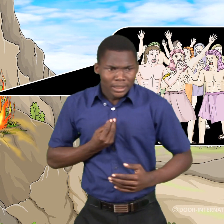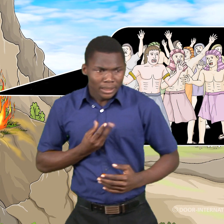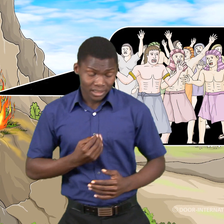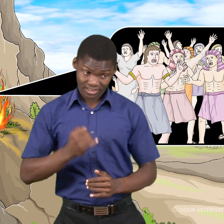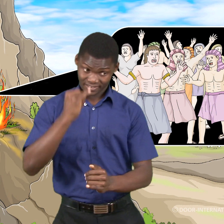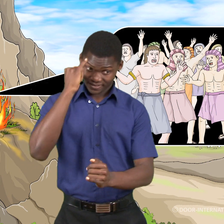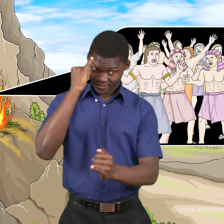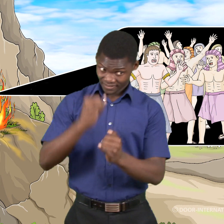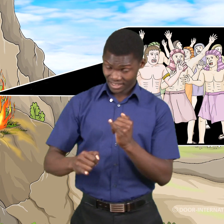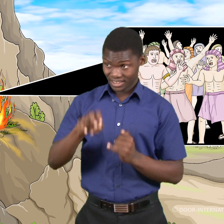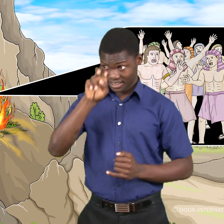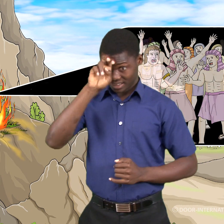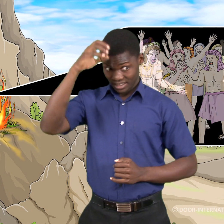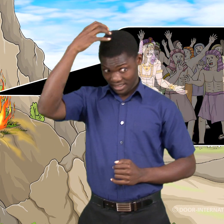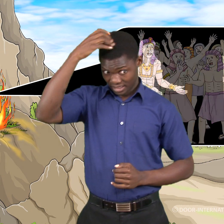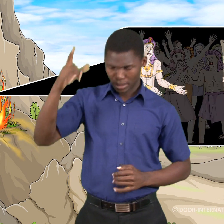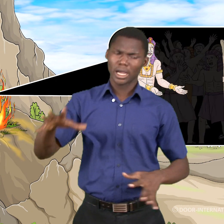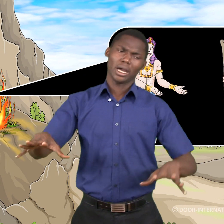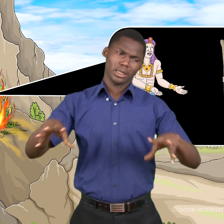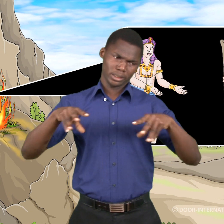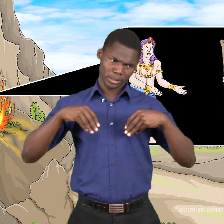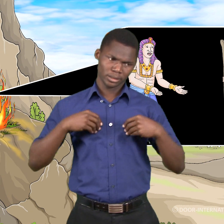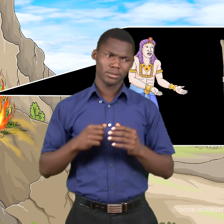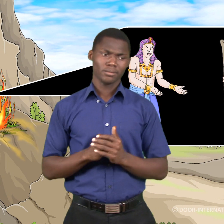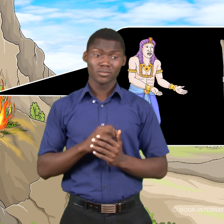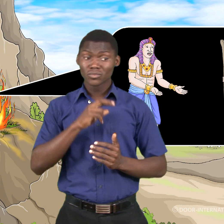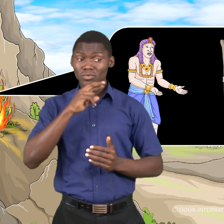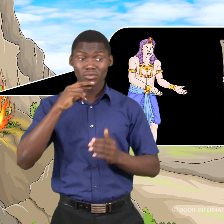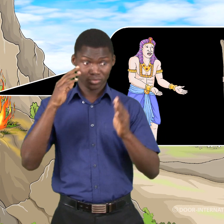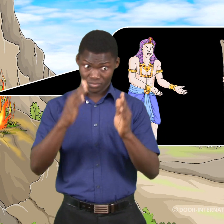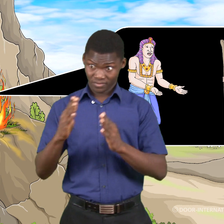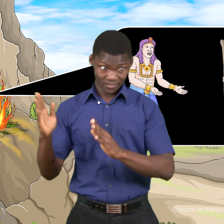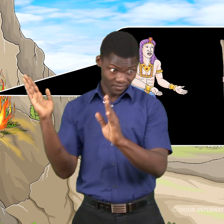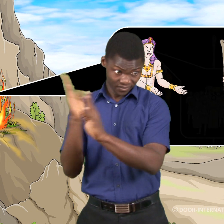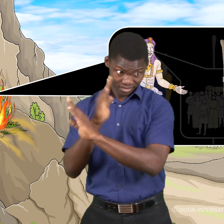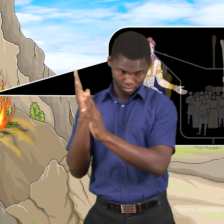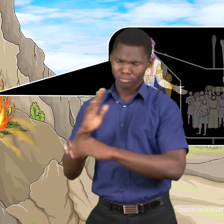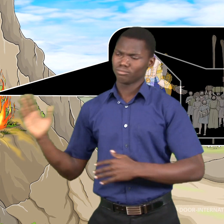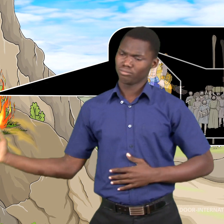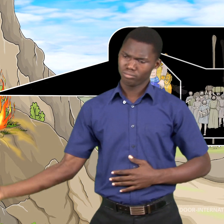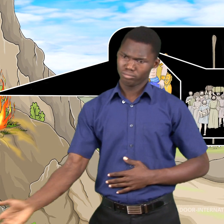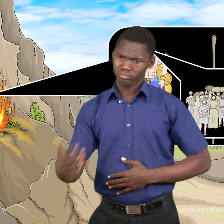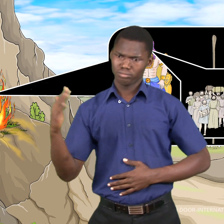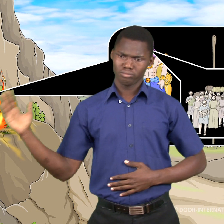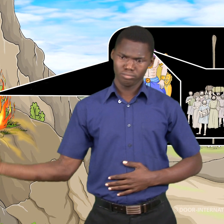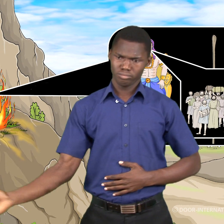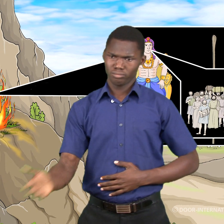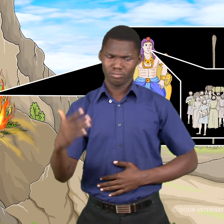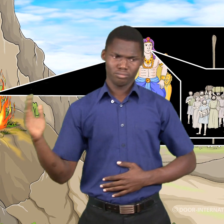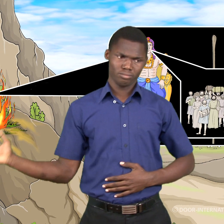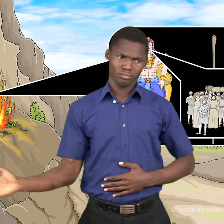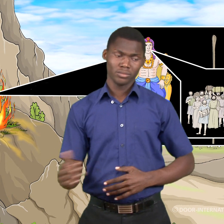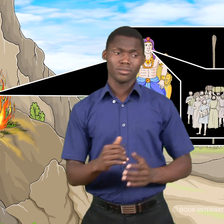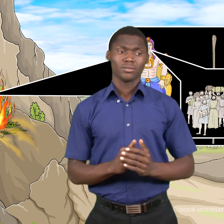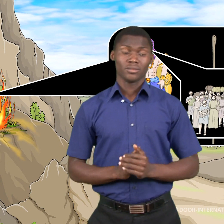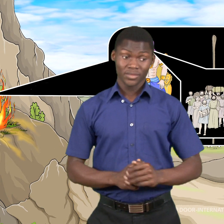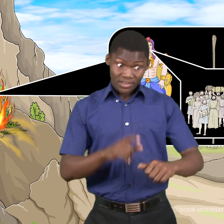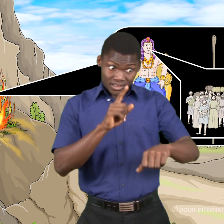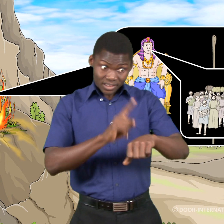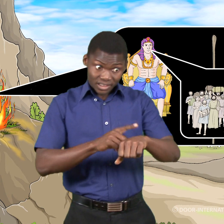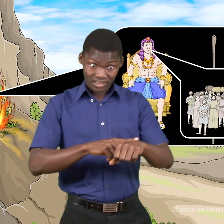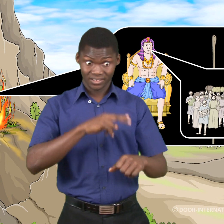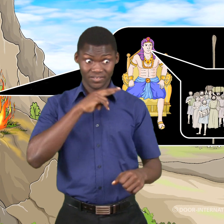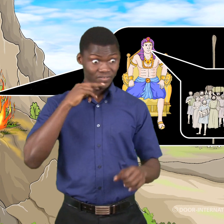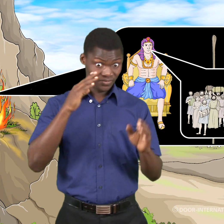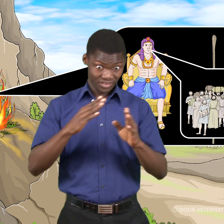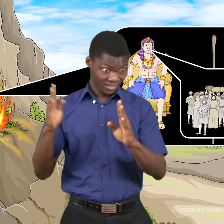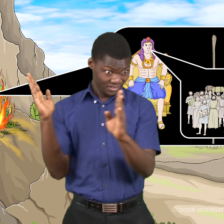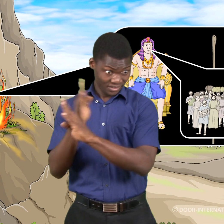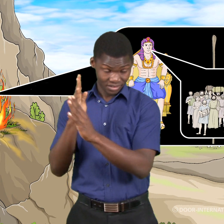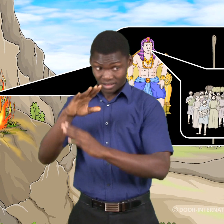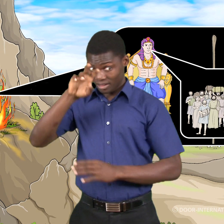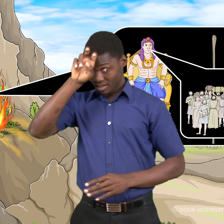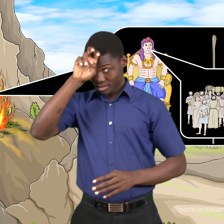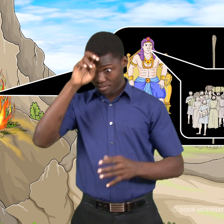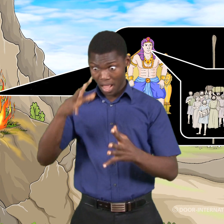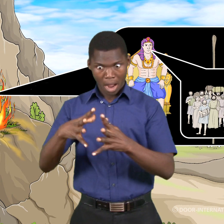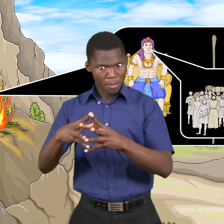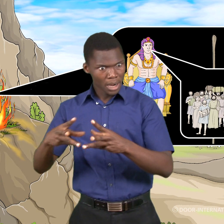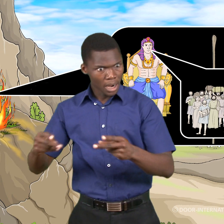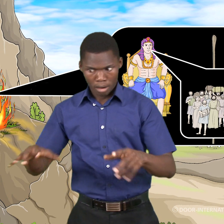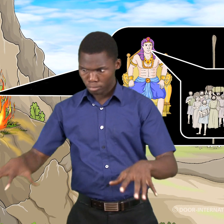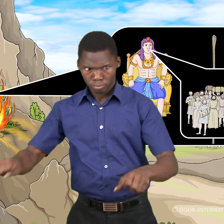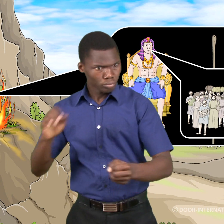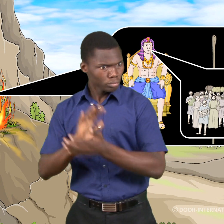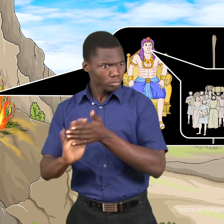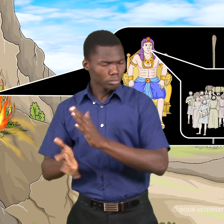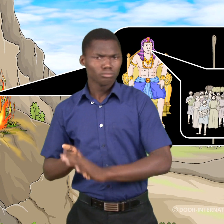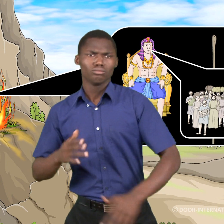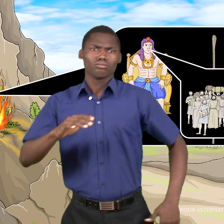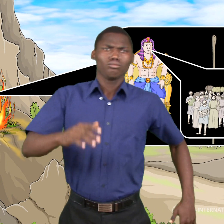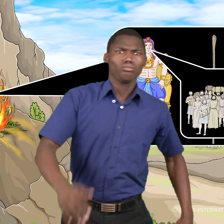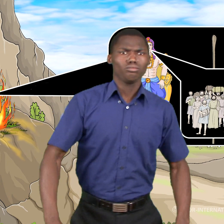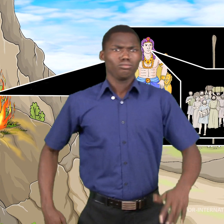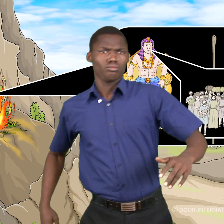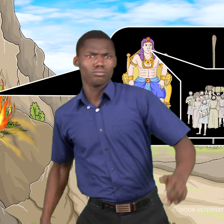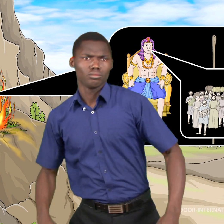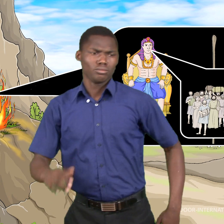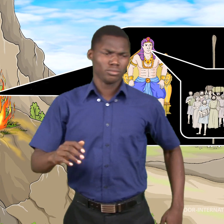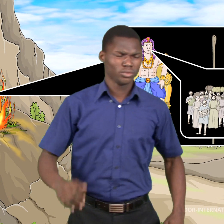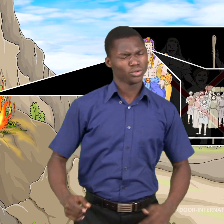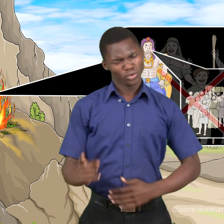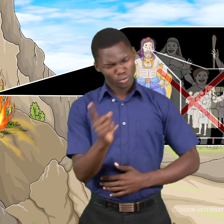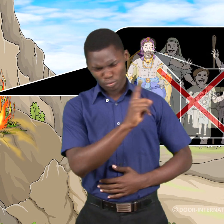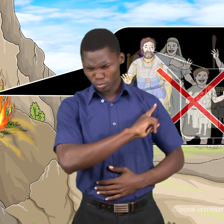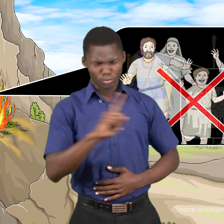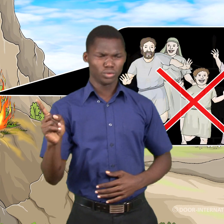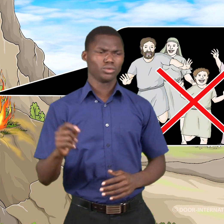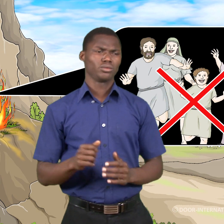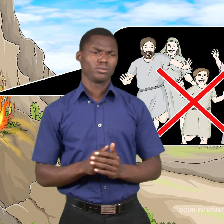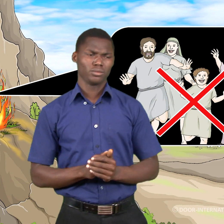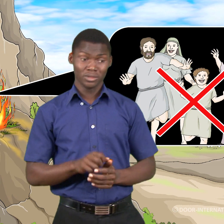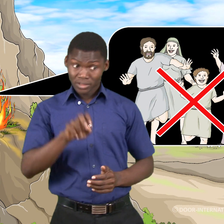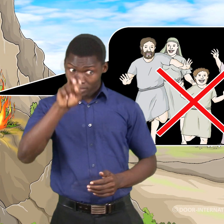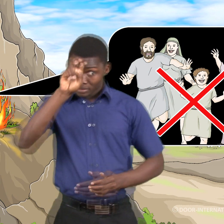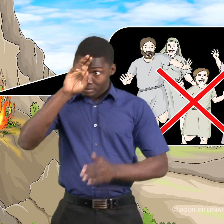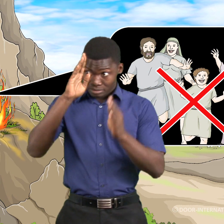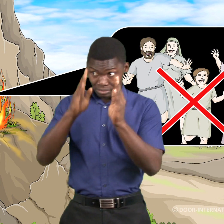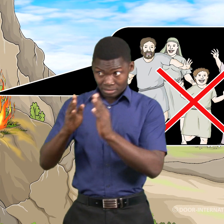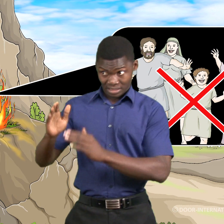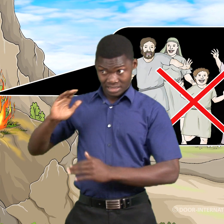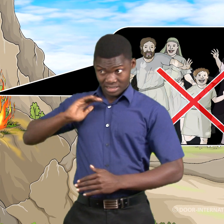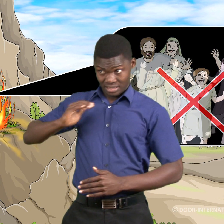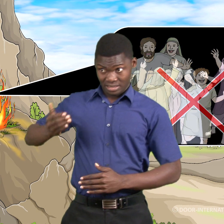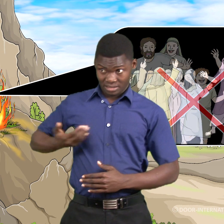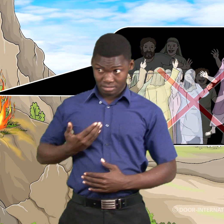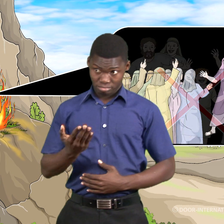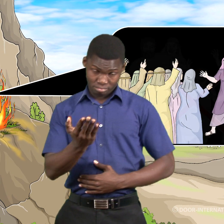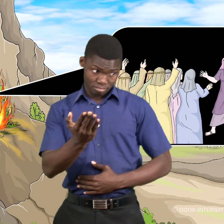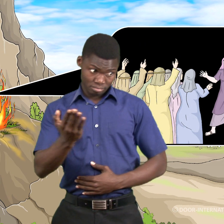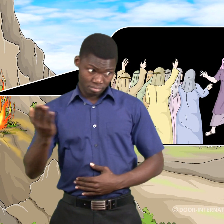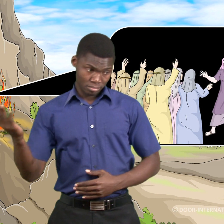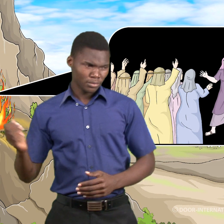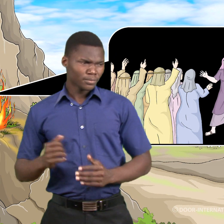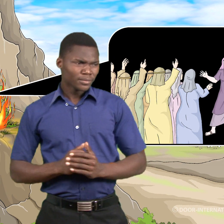And after that, he will release you. And I will grant this people such favor in the sight of the Egyptians that when you leave, you will not go away empty-handed.